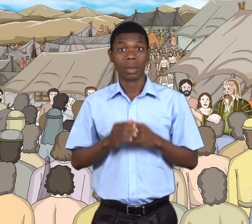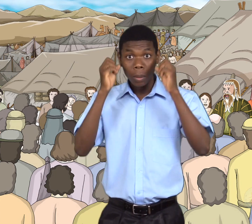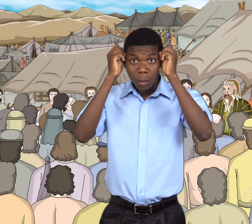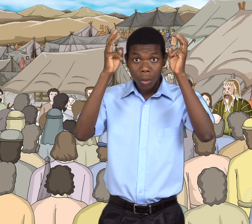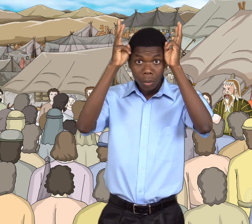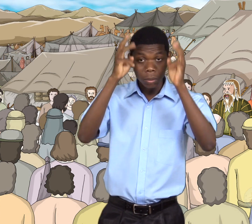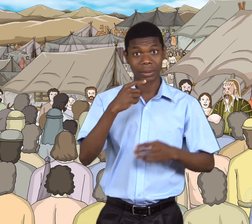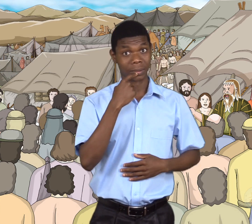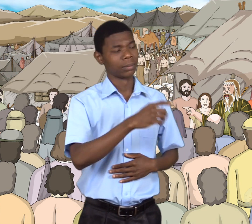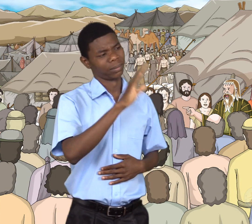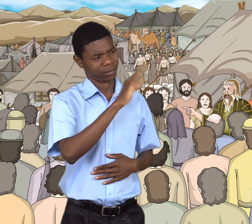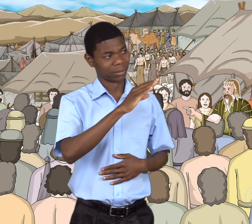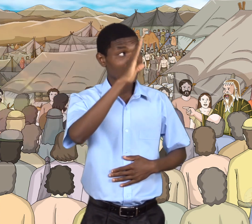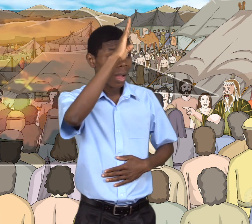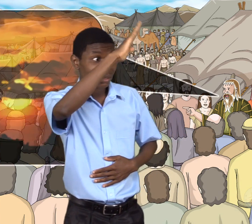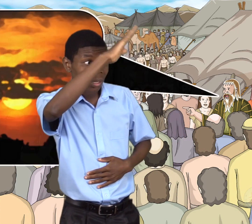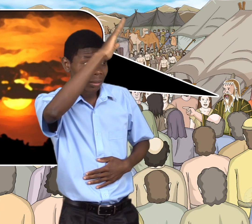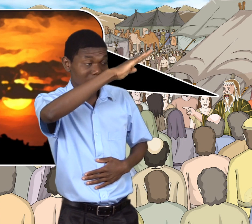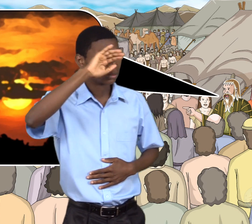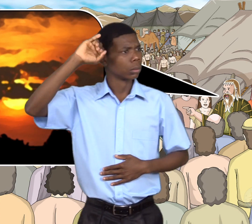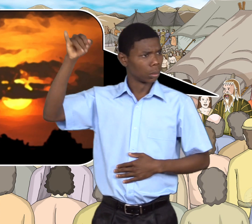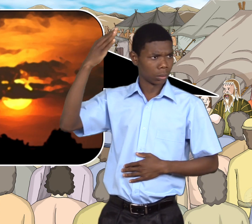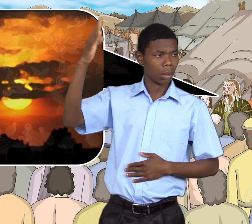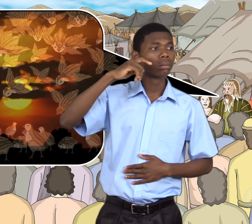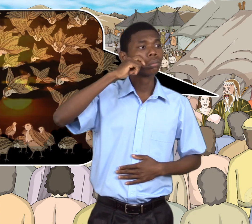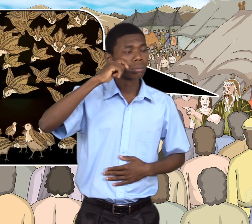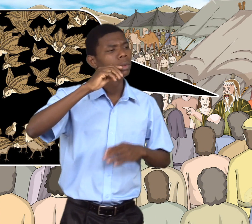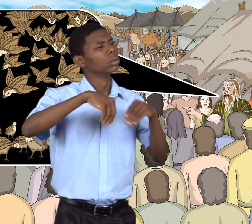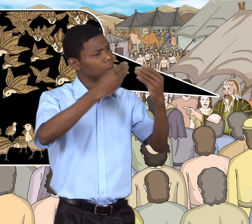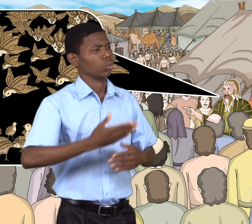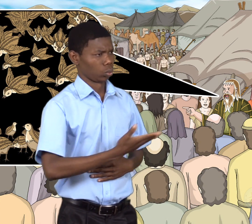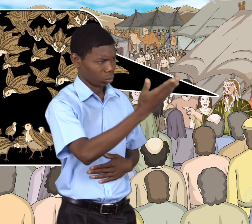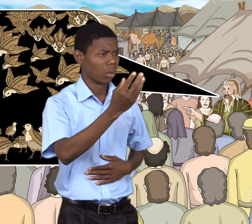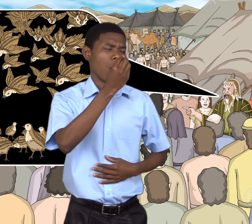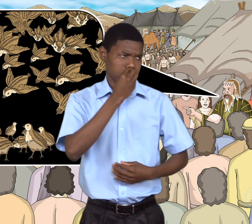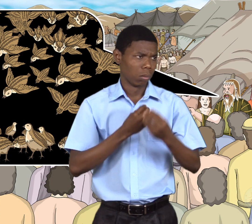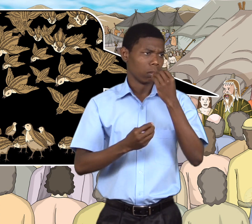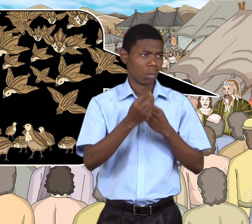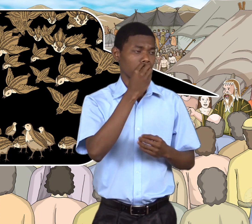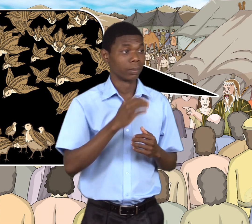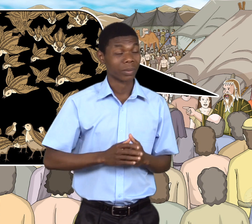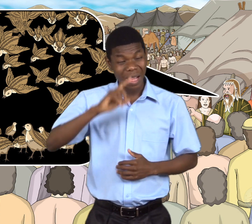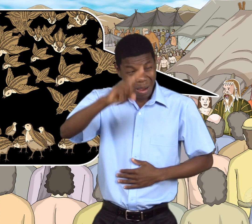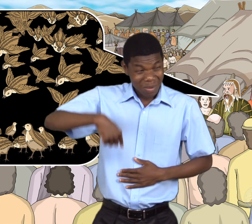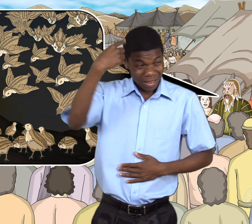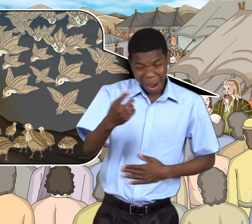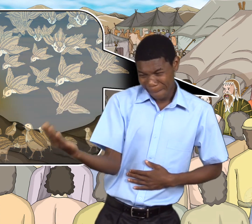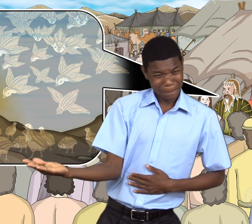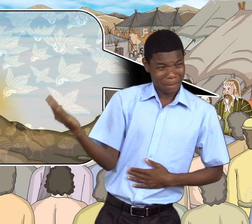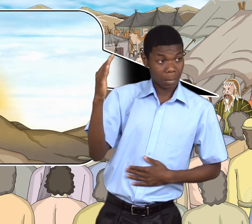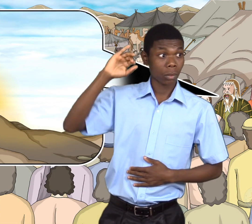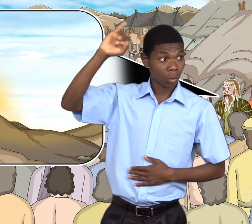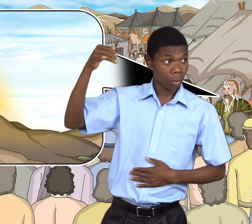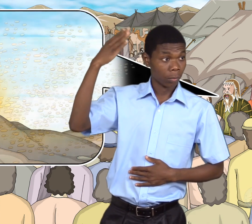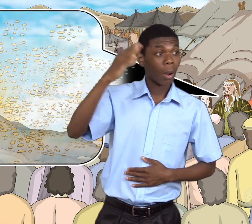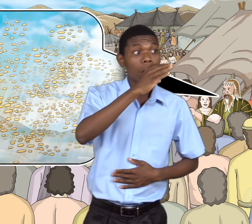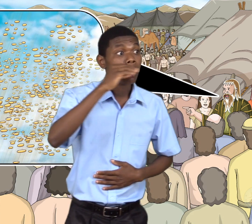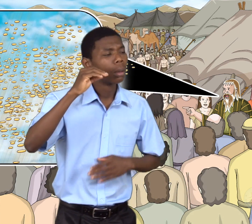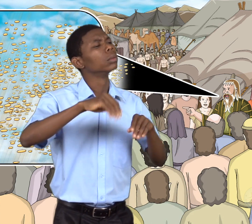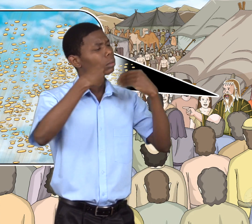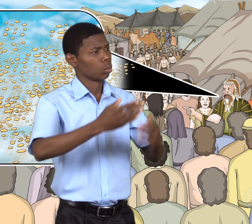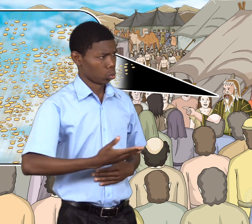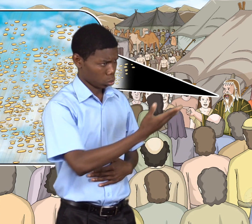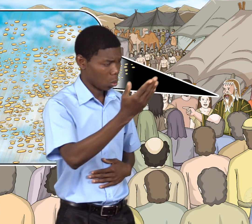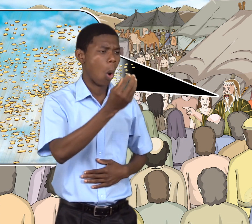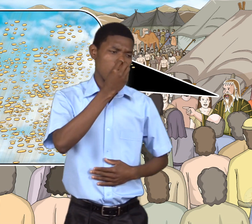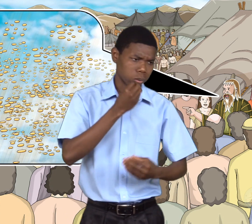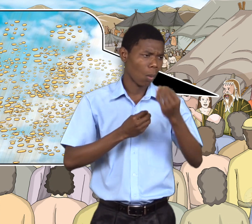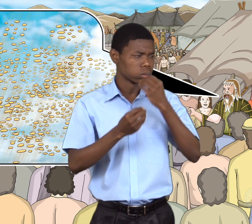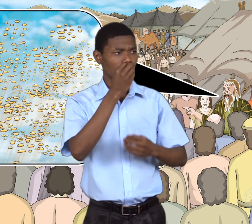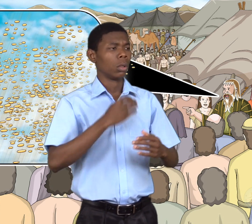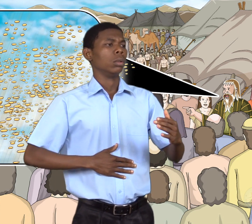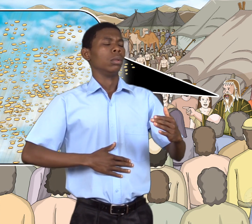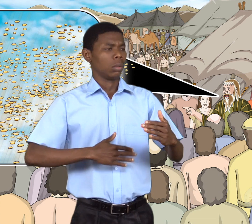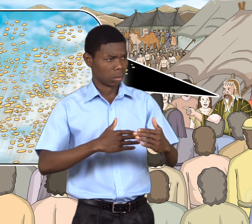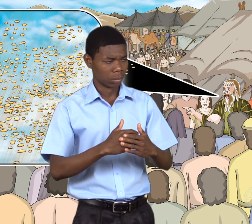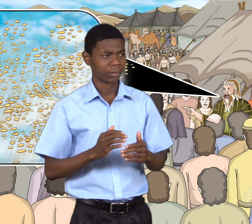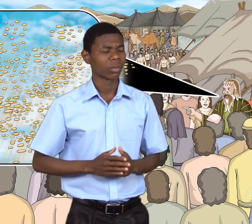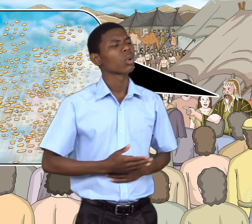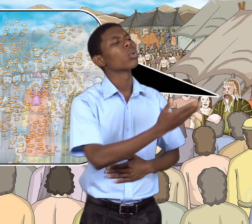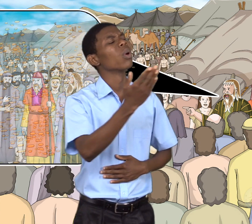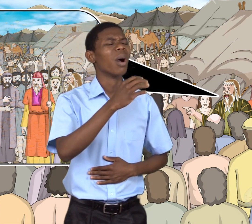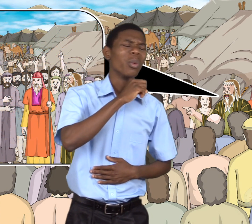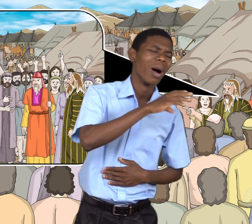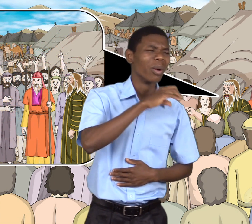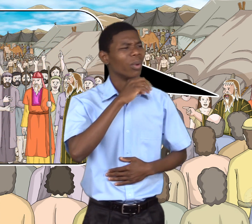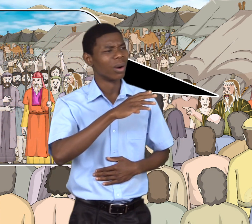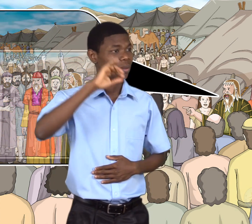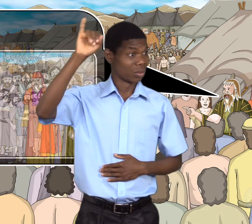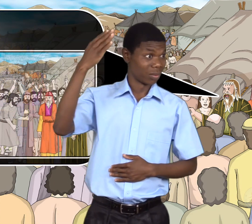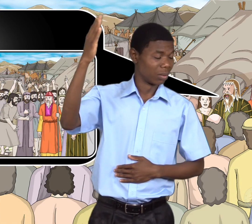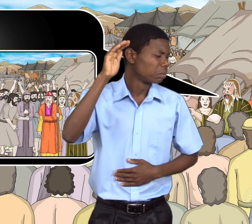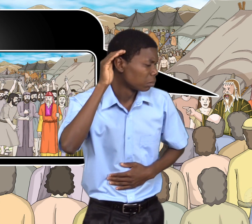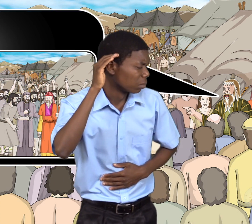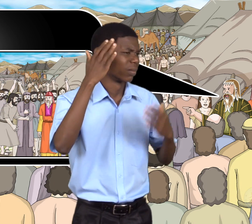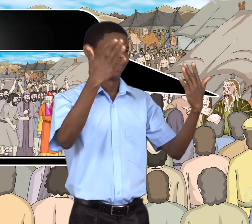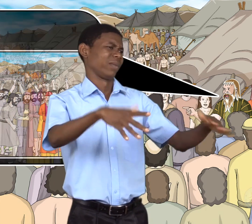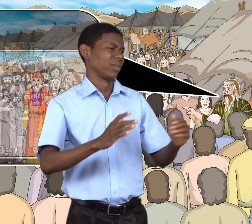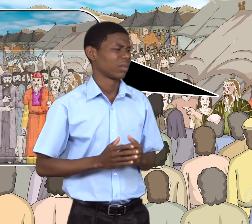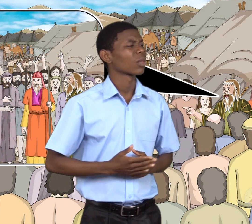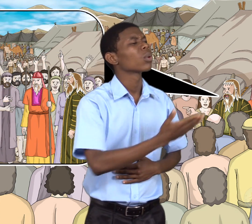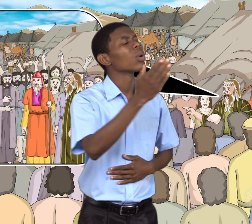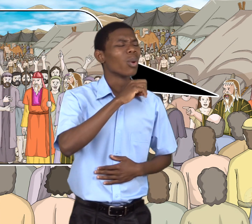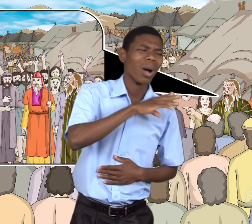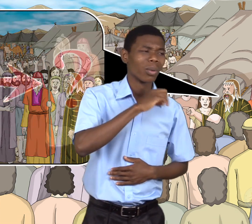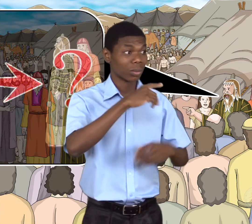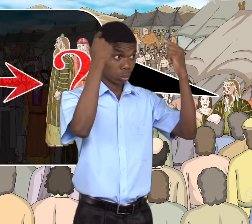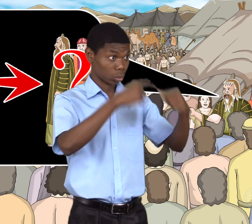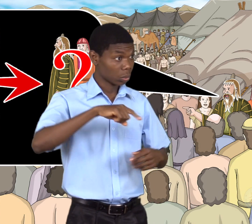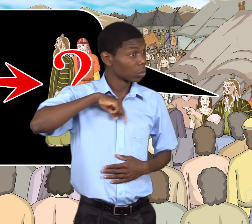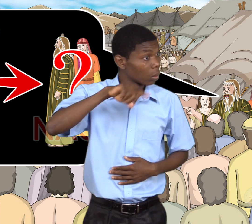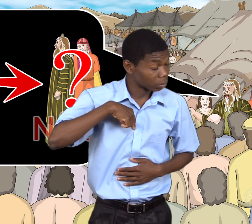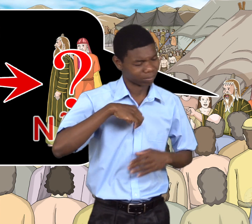And Moses added, “The LORD will give you meat to eat this evening and bread to fill you in the morning, for He has heard your grumbling against Him.